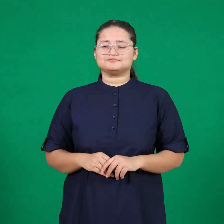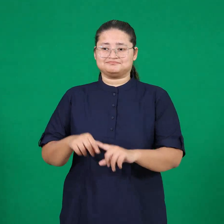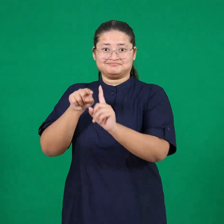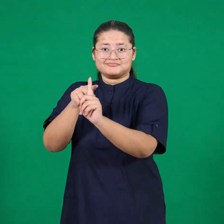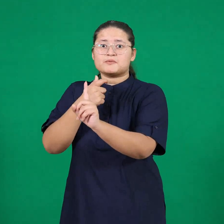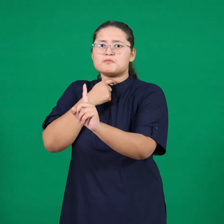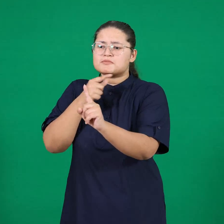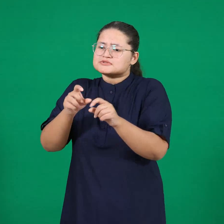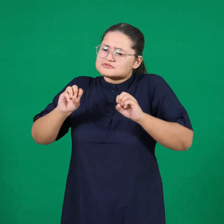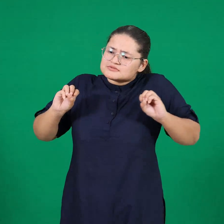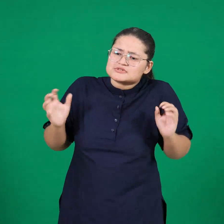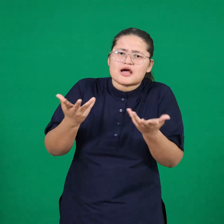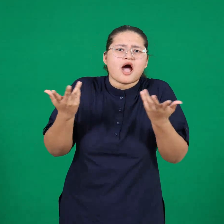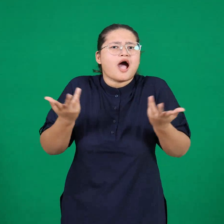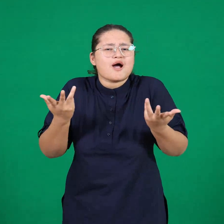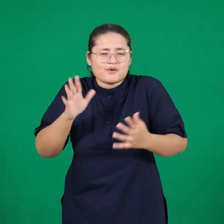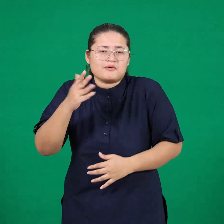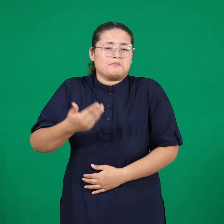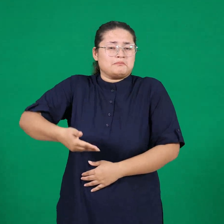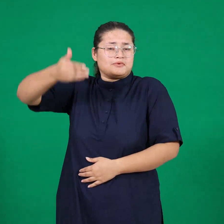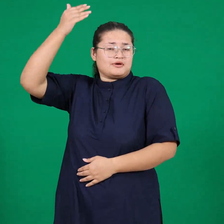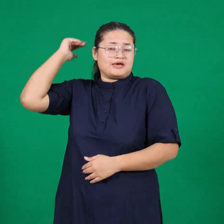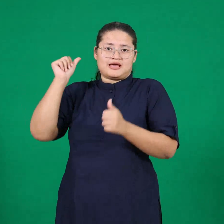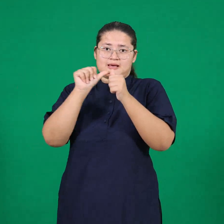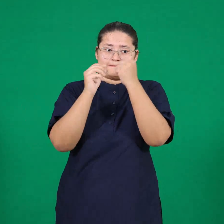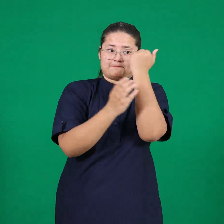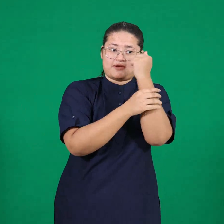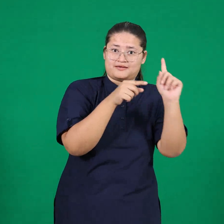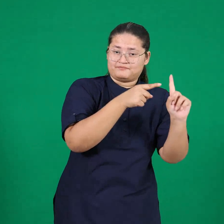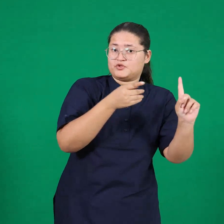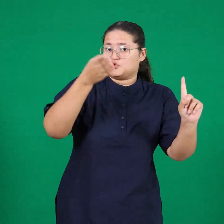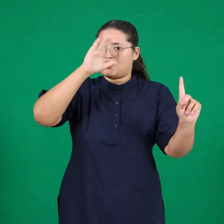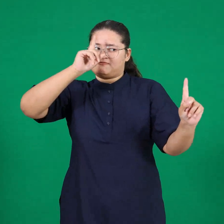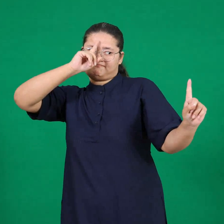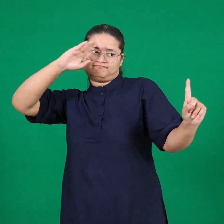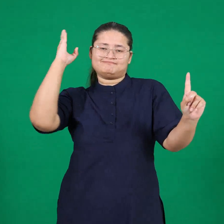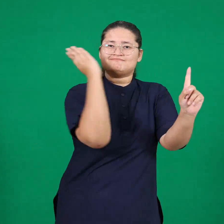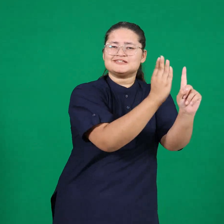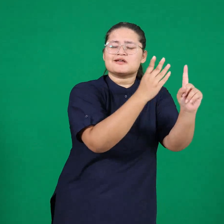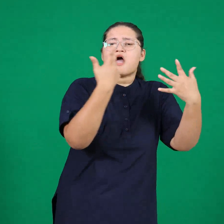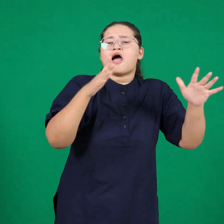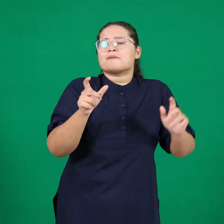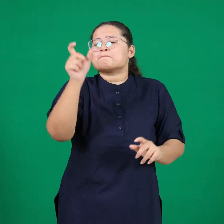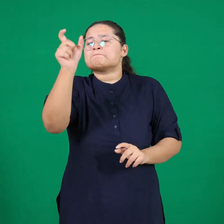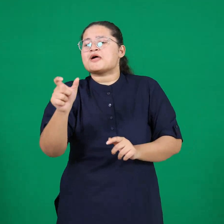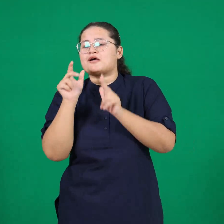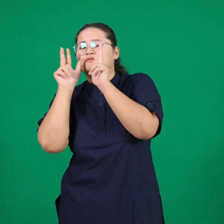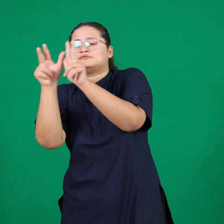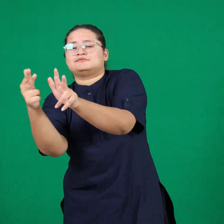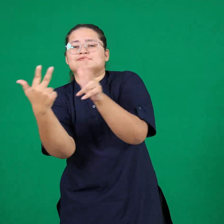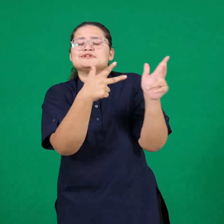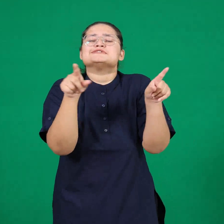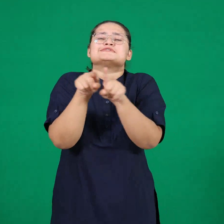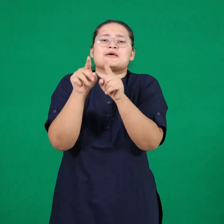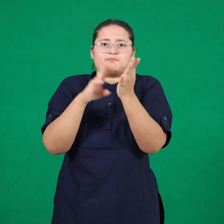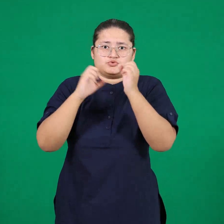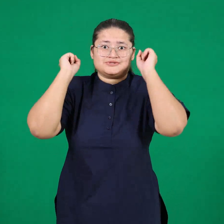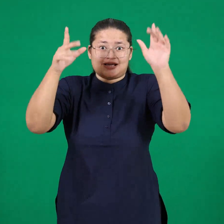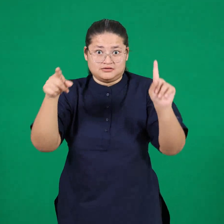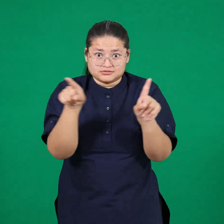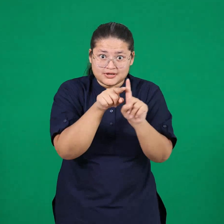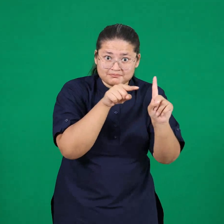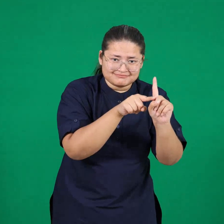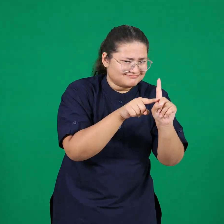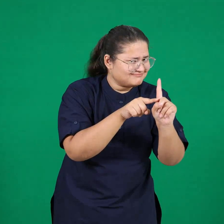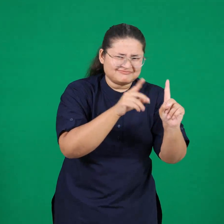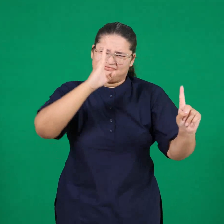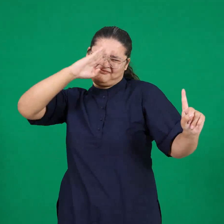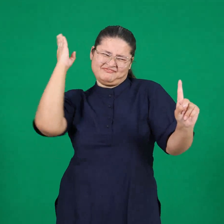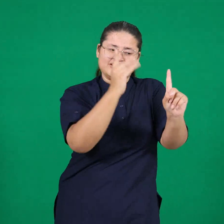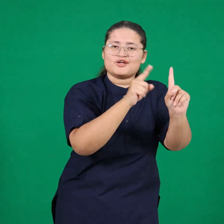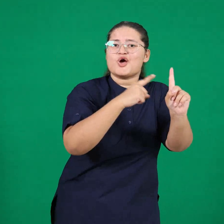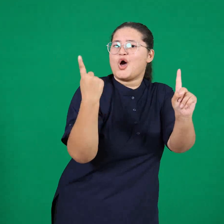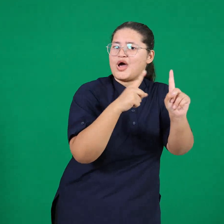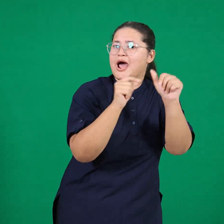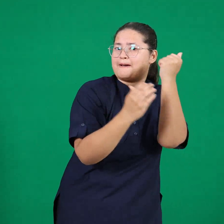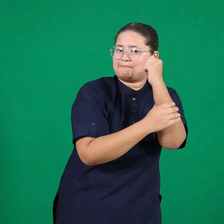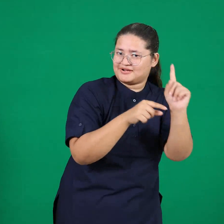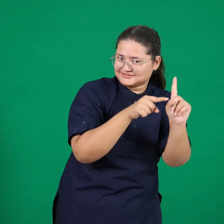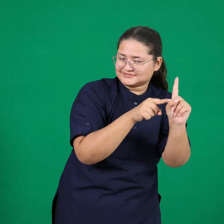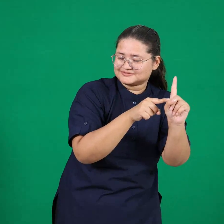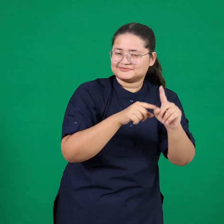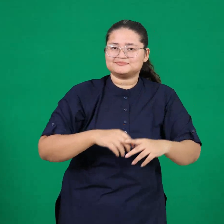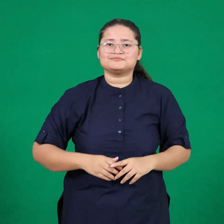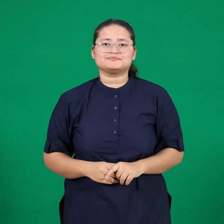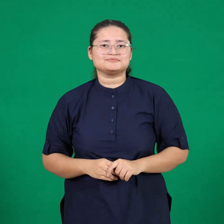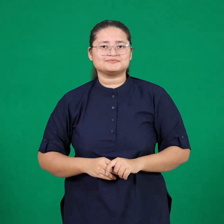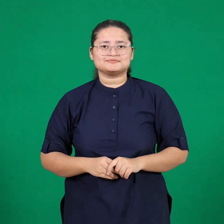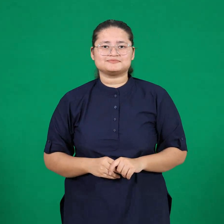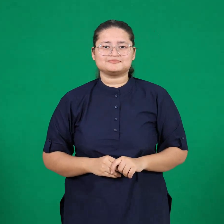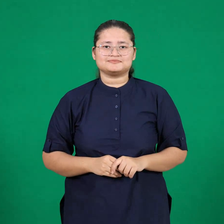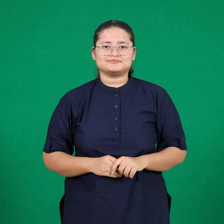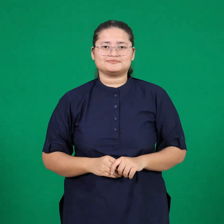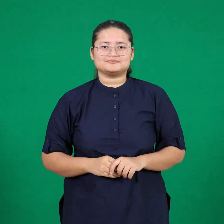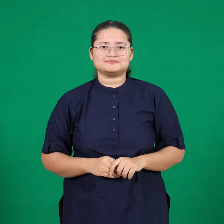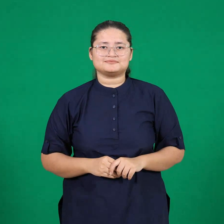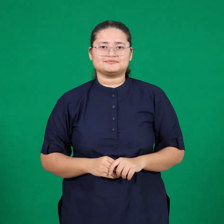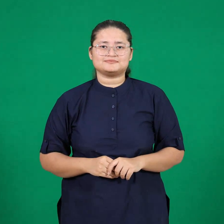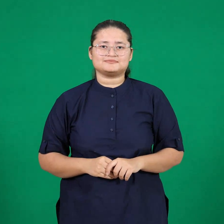A mediator is unnecessary, however, for only one party; but God is one.